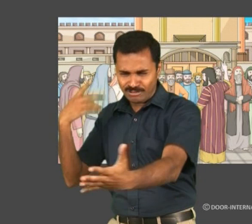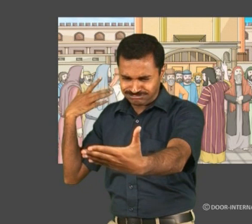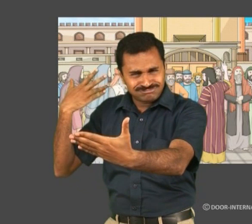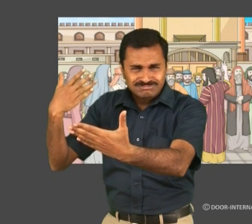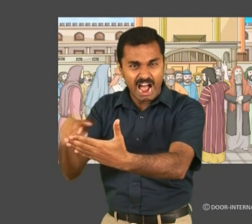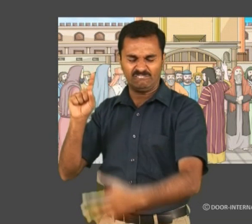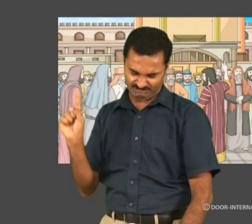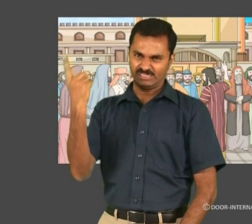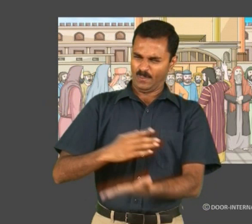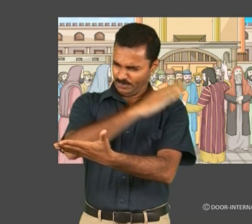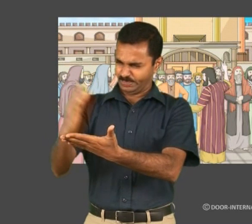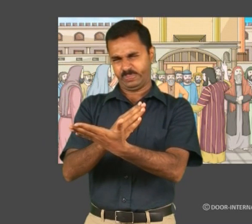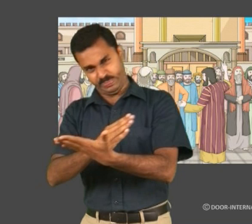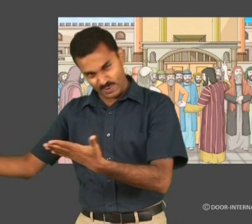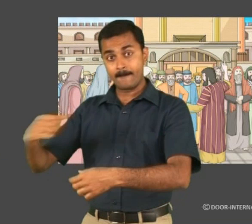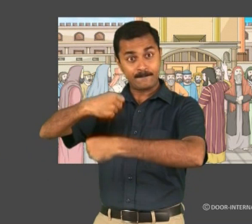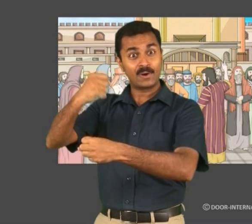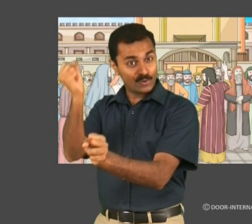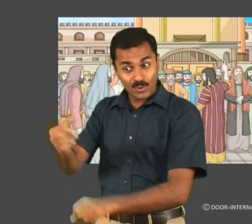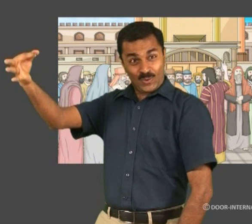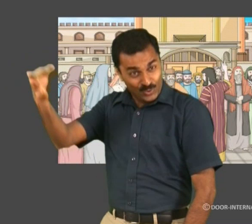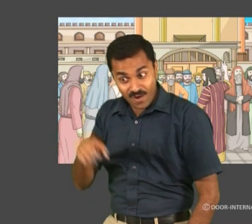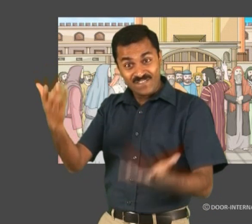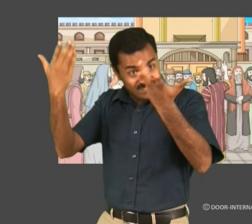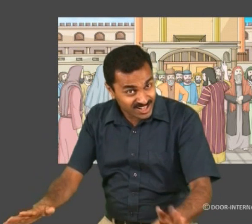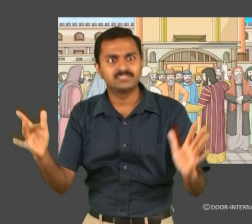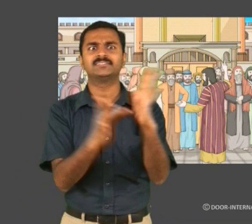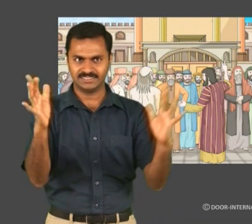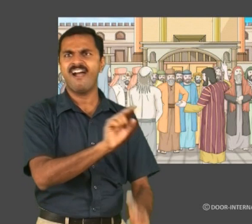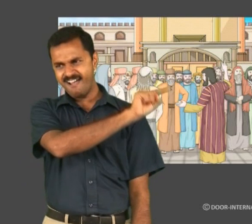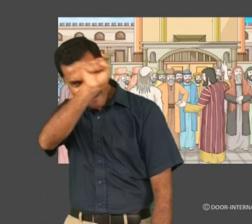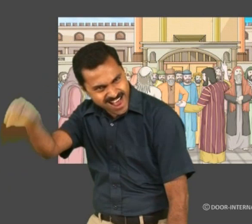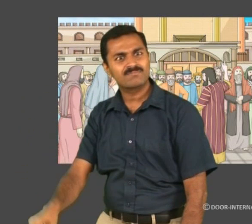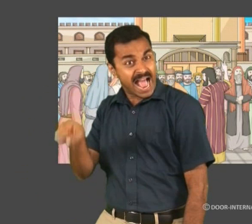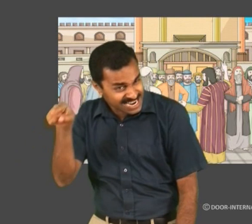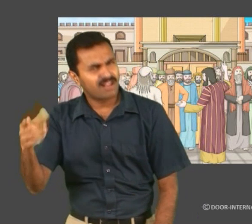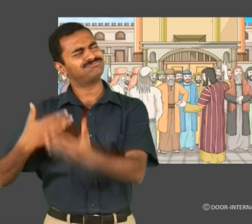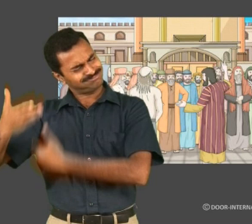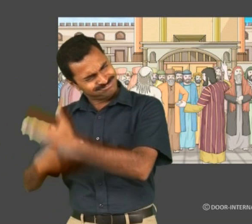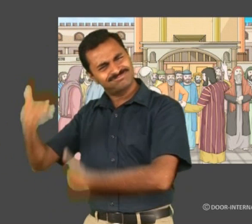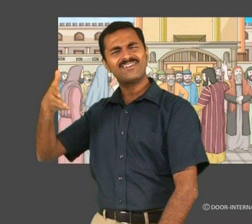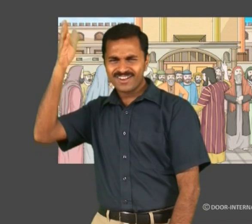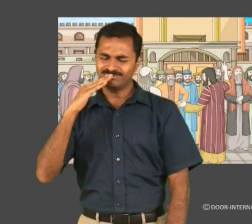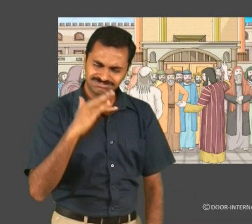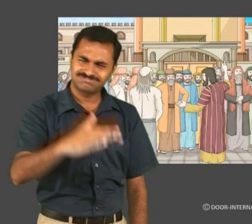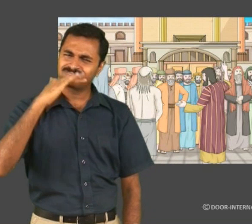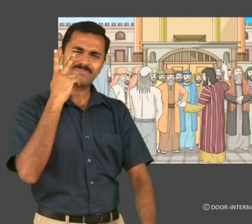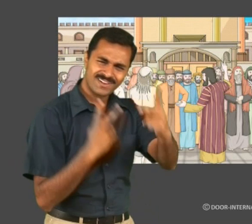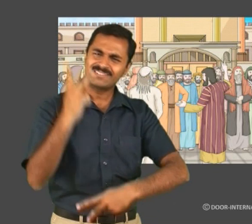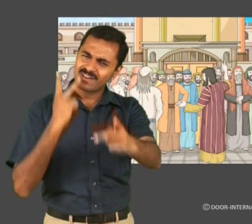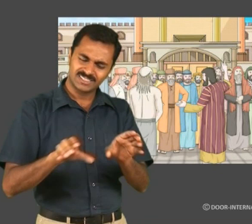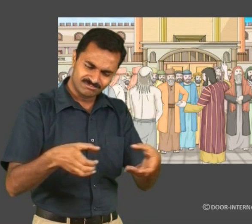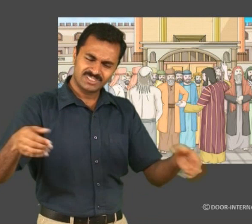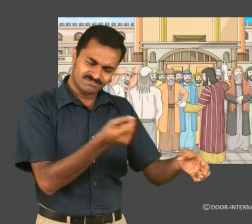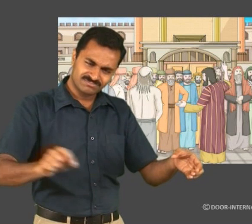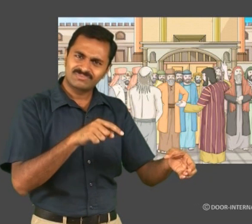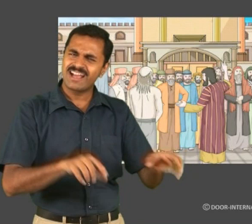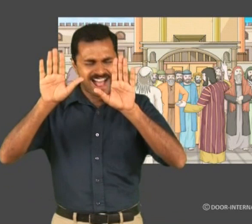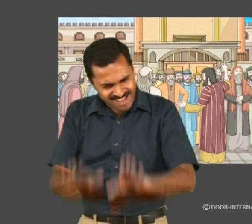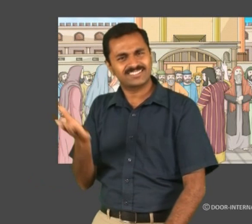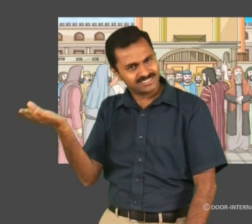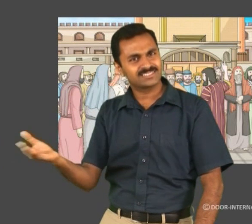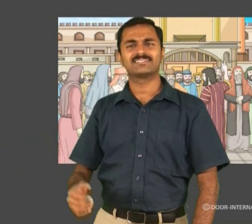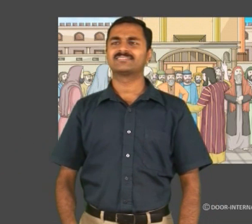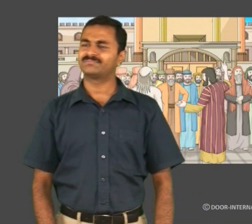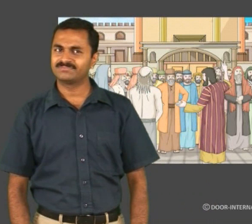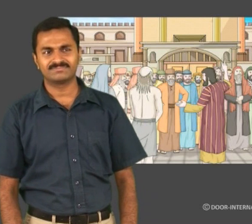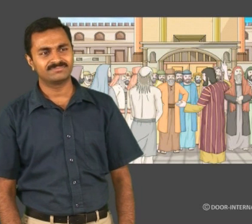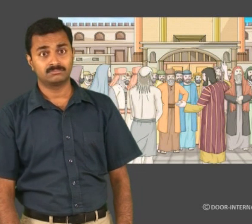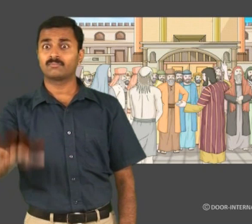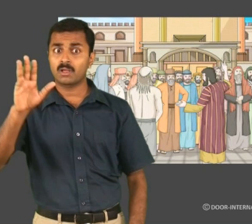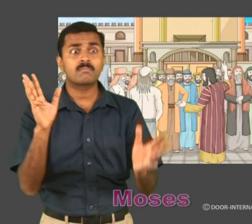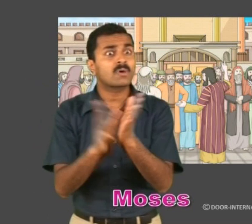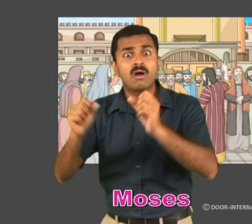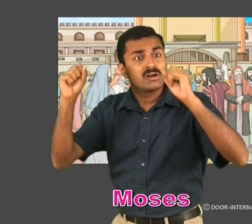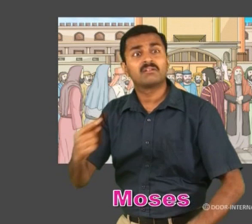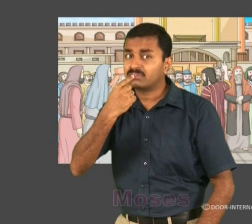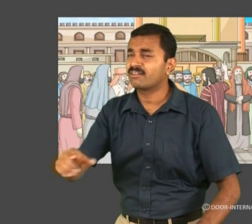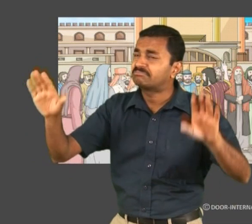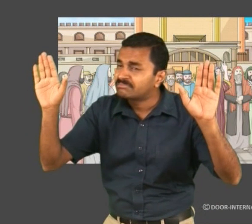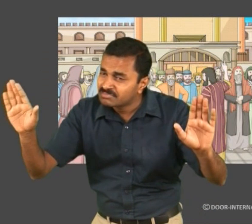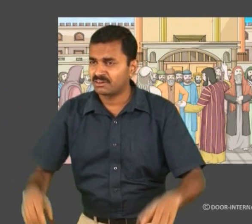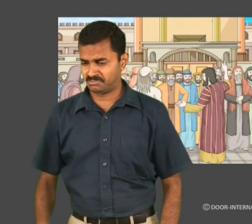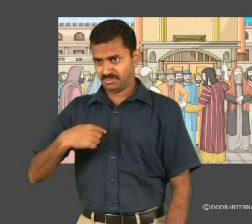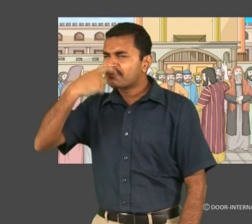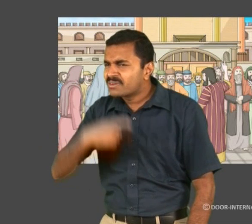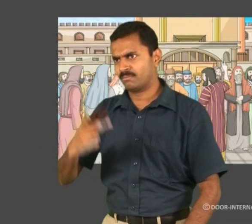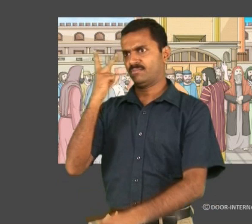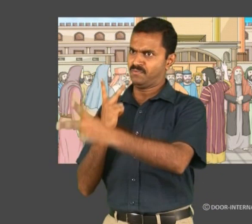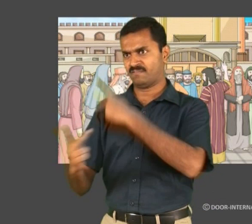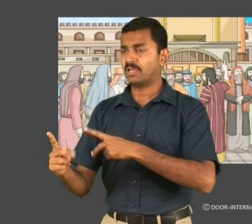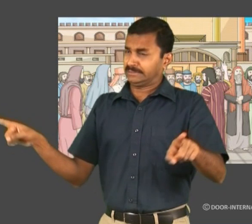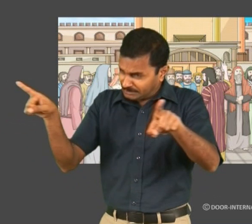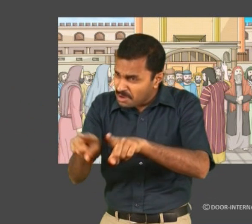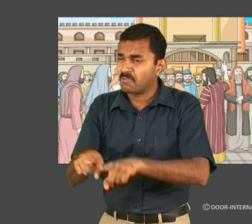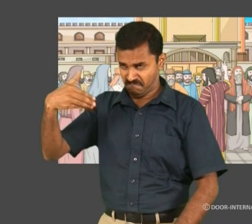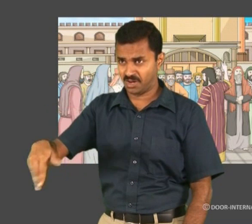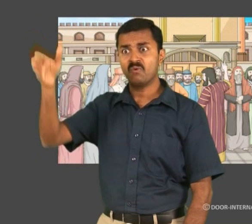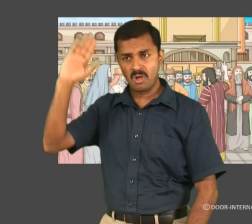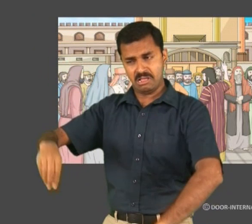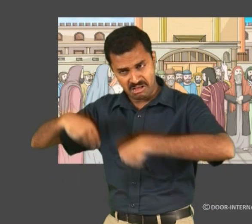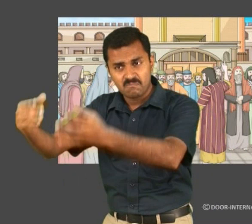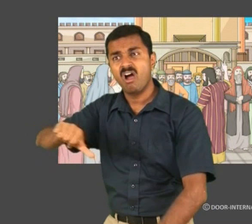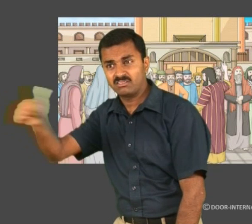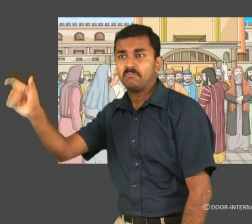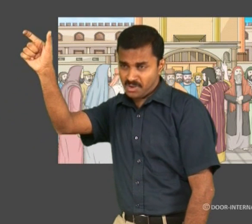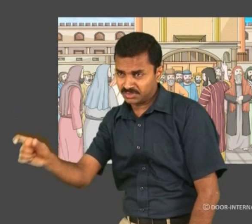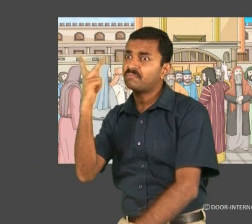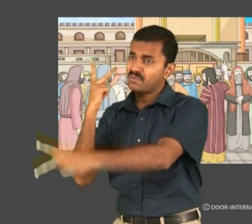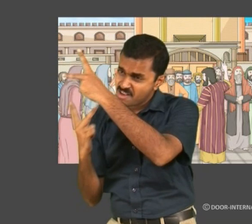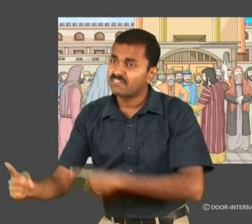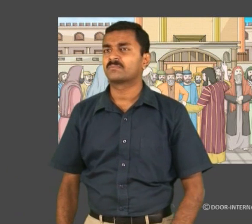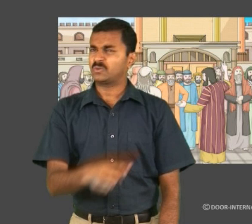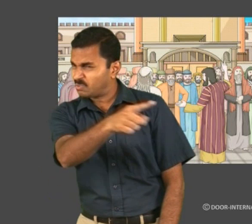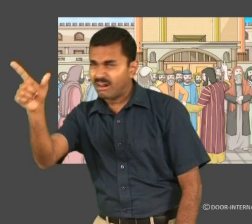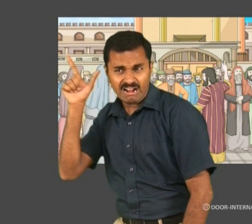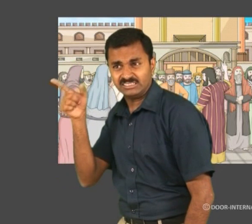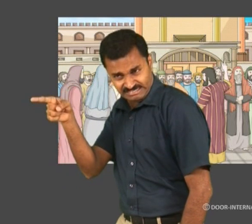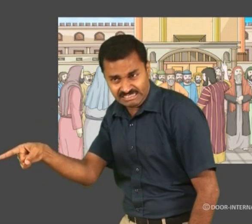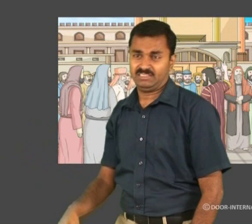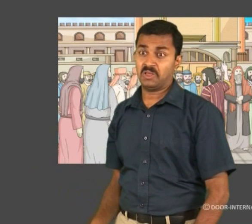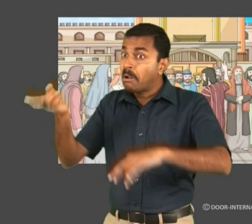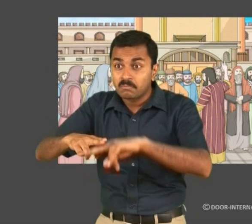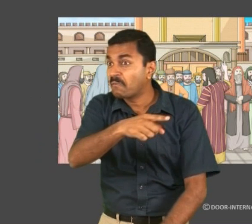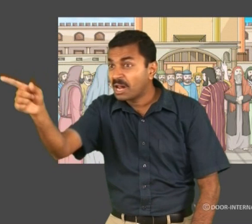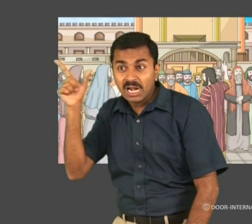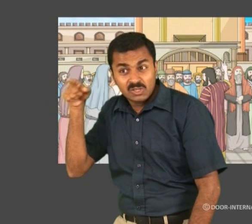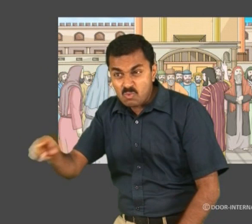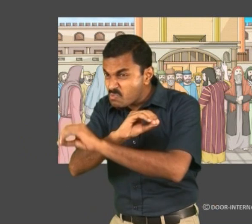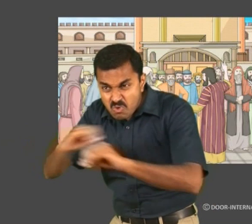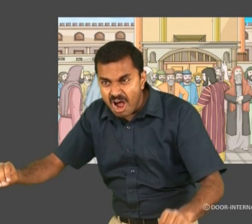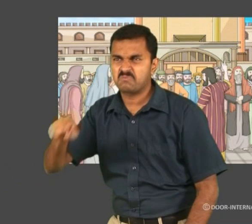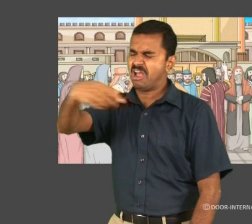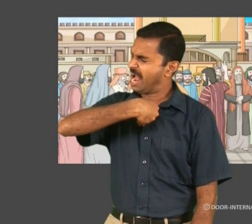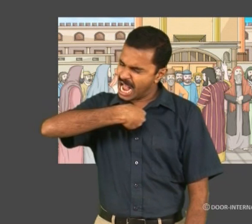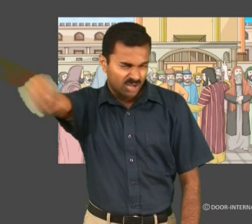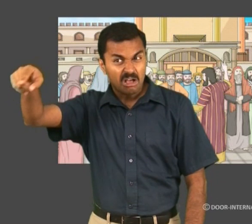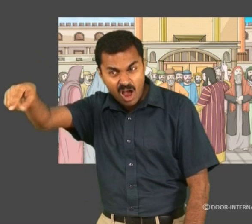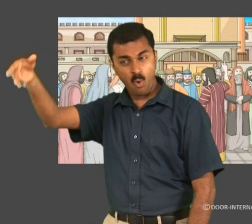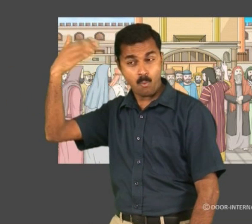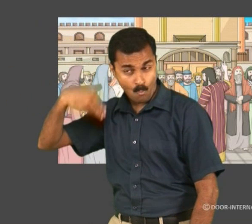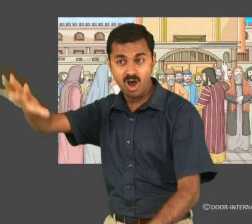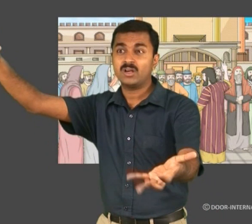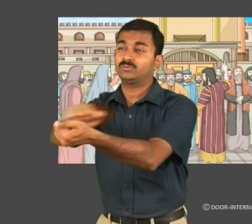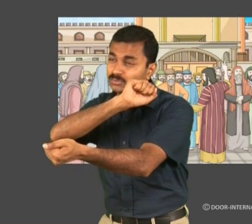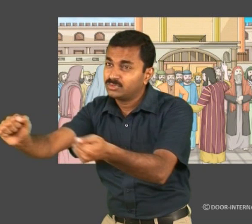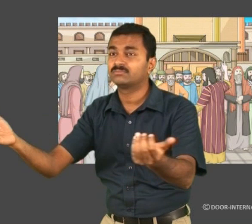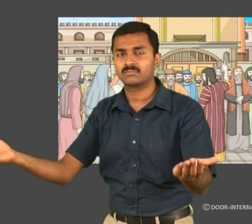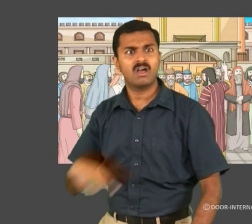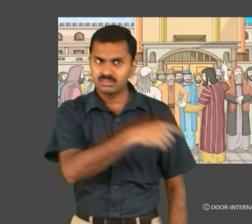For Moses said, ‘The Lord your God will raise up for you a prophet like me from among your brothers. You must listen to Him in everything He tells you.